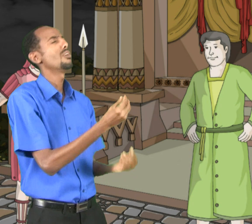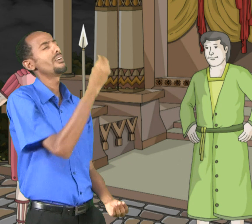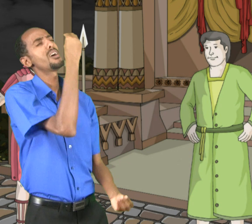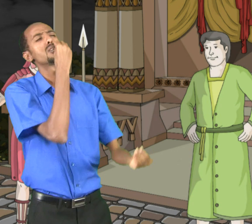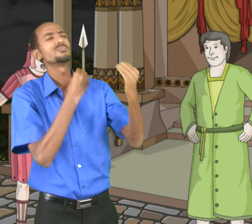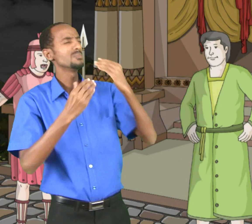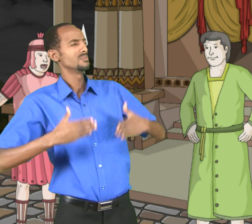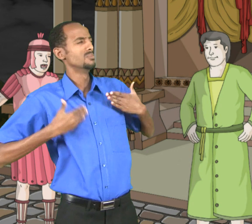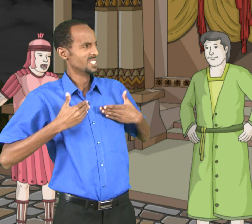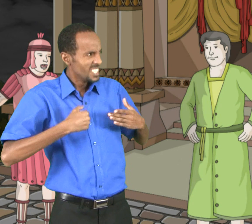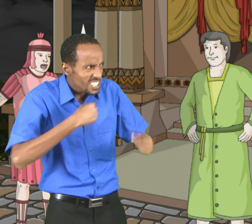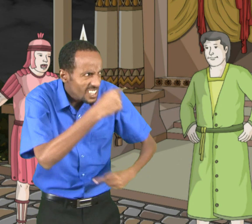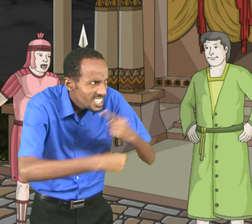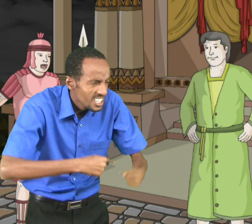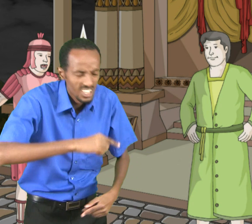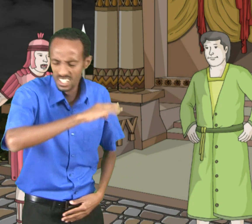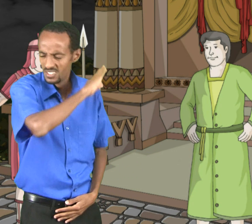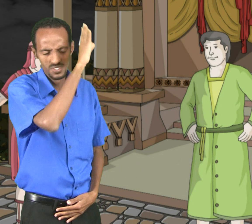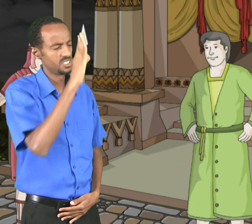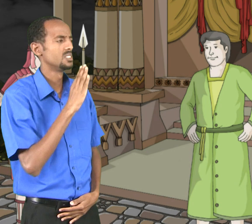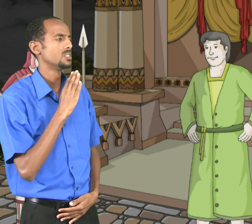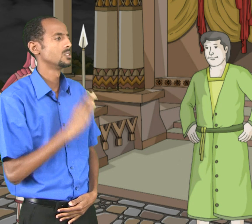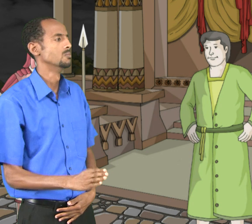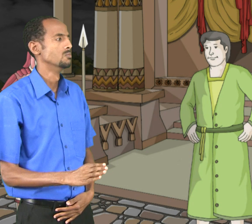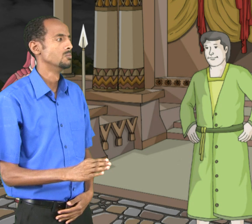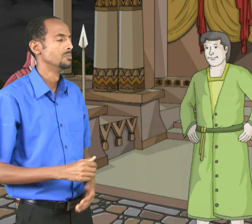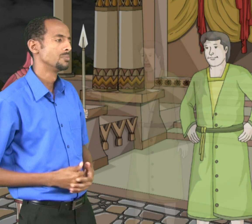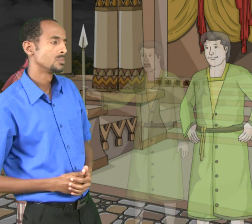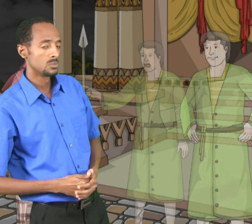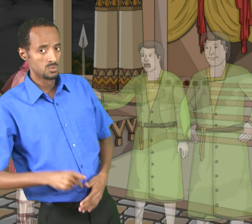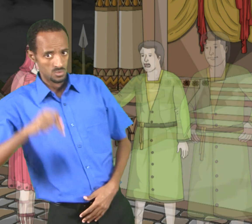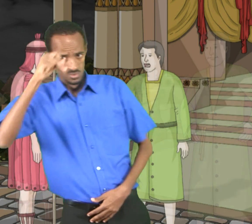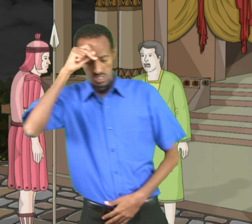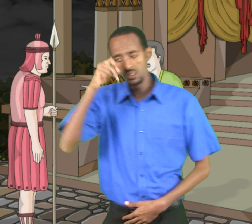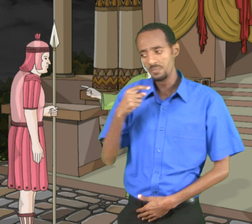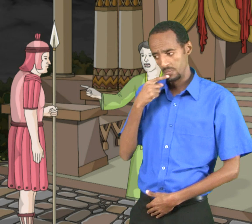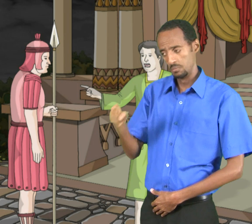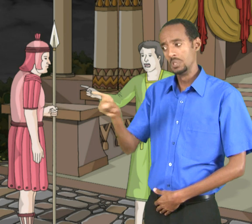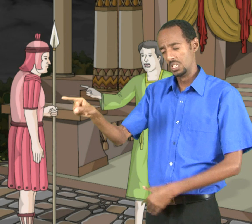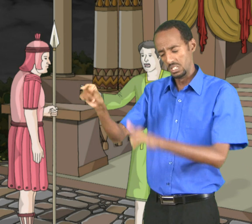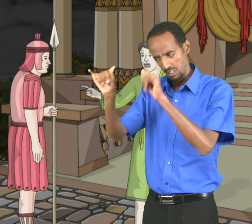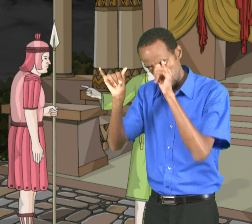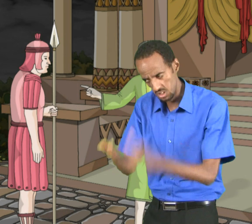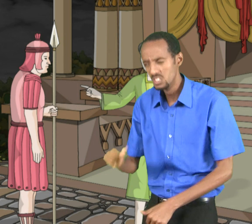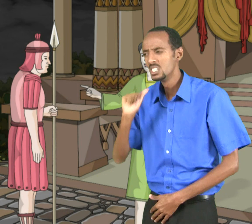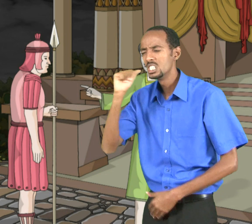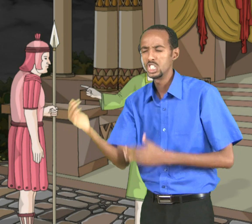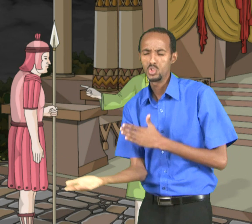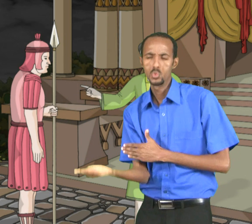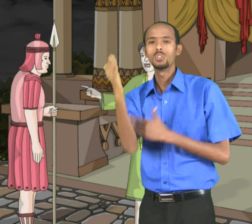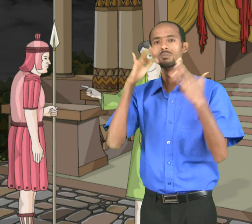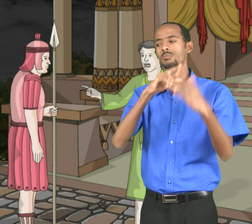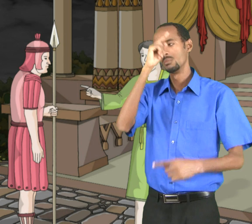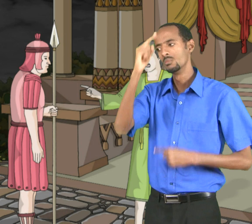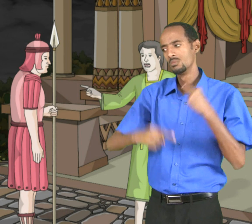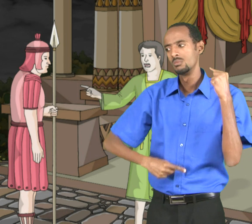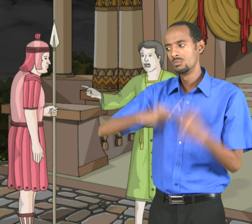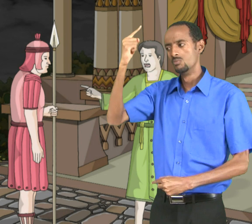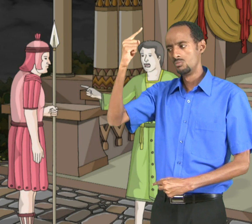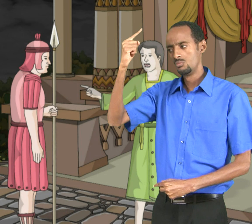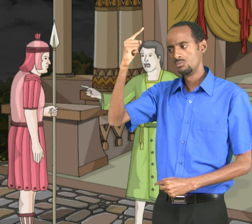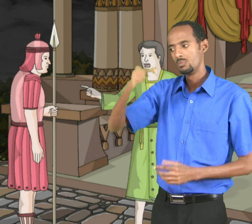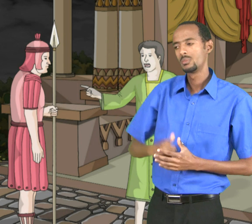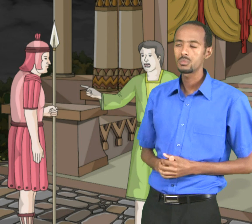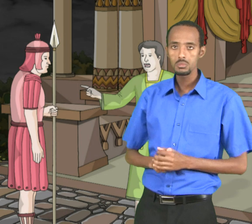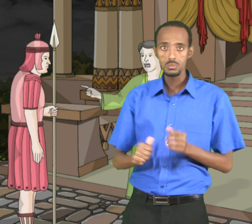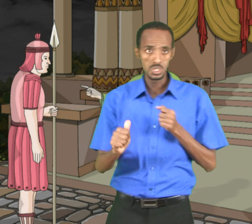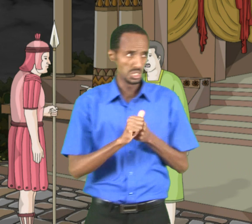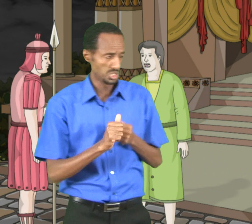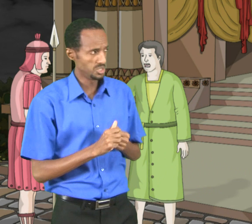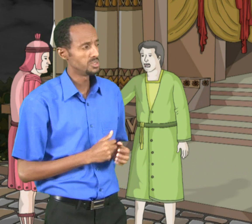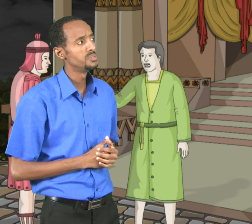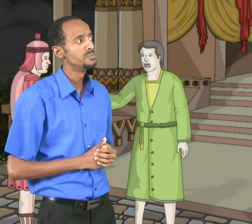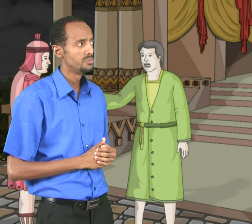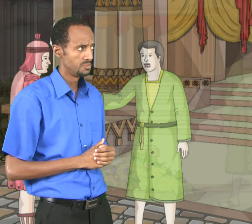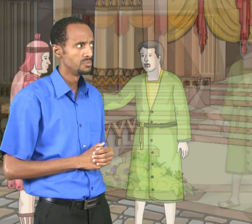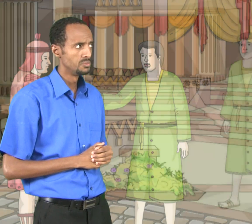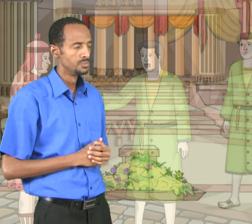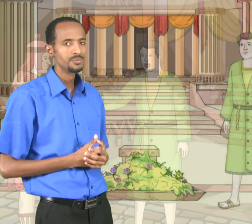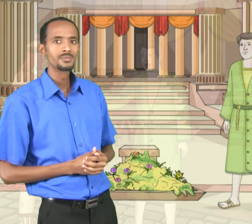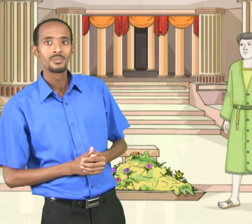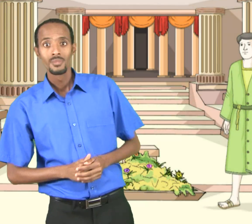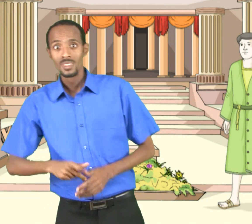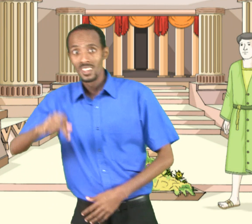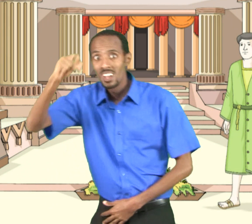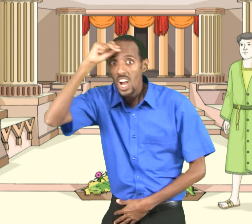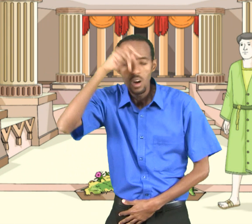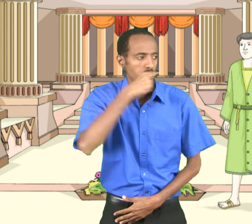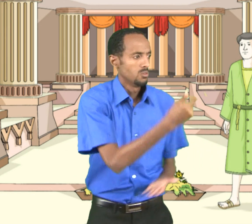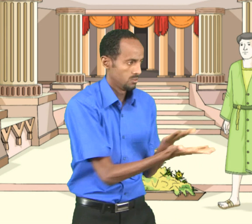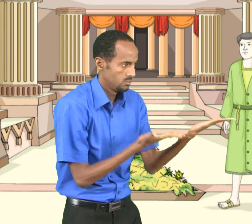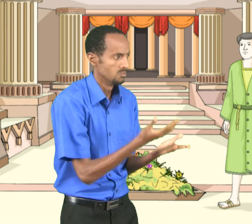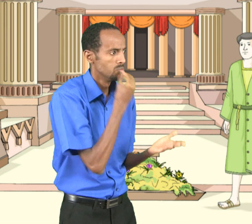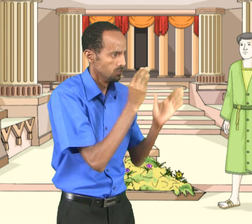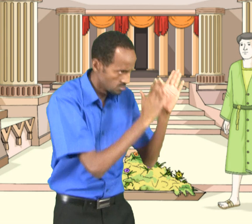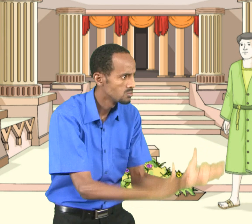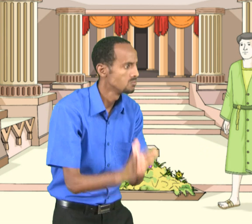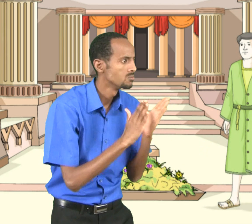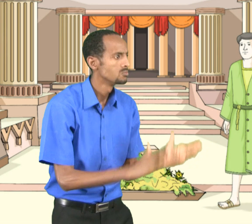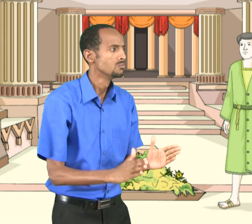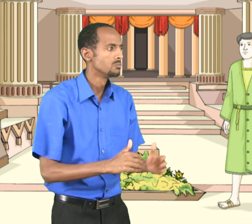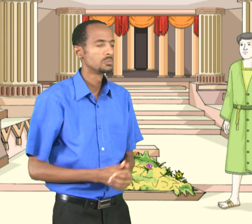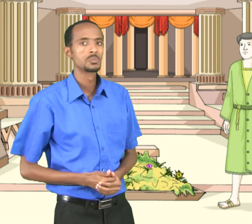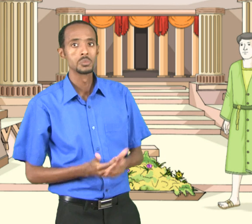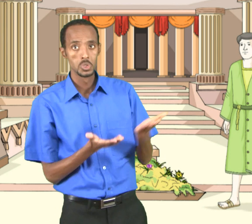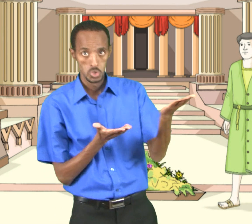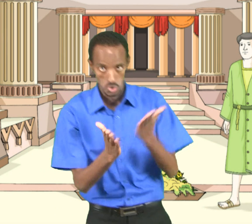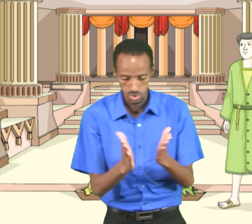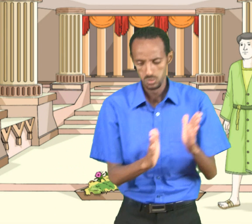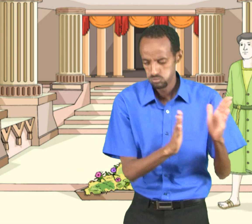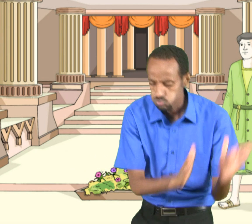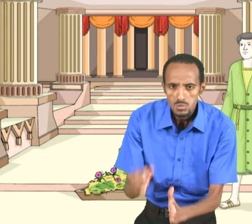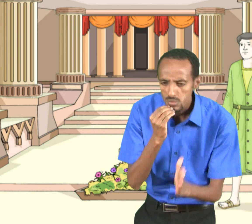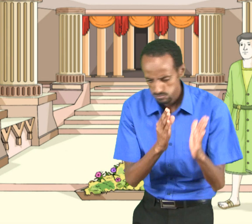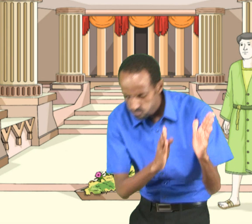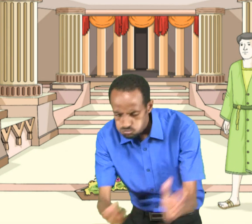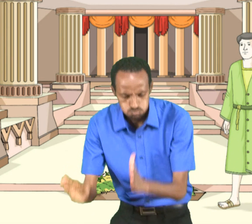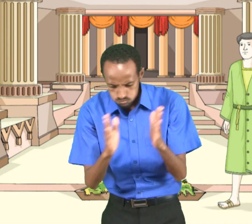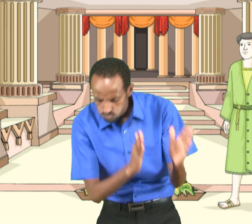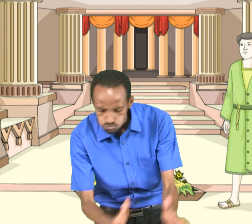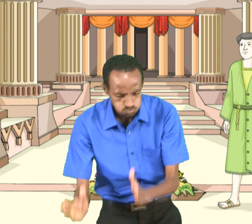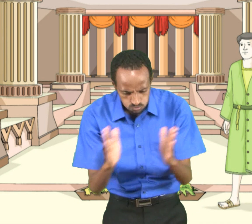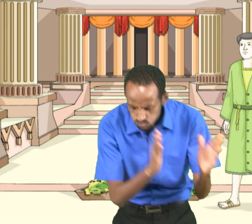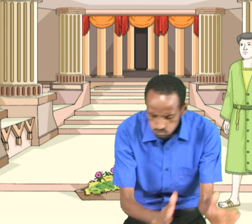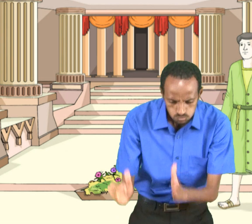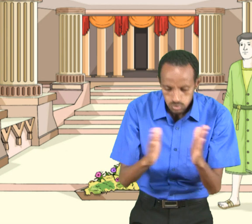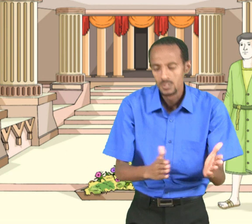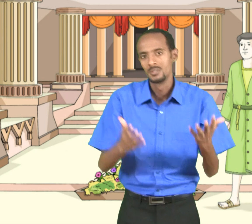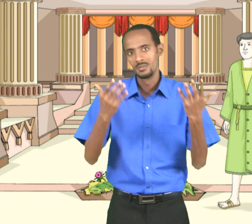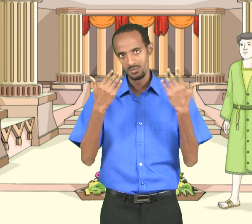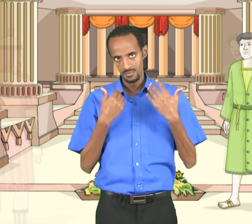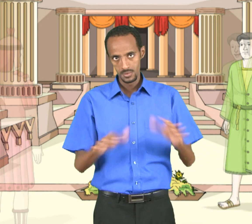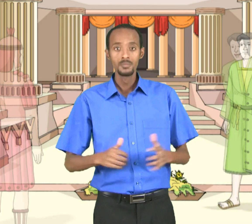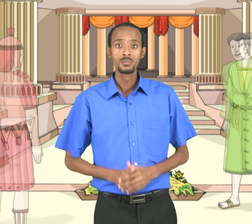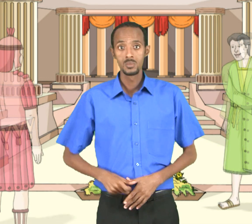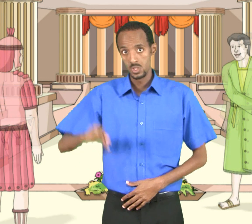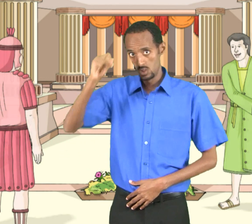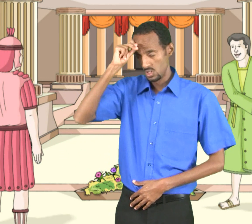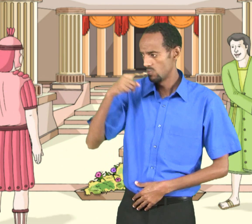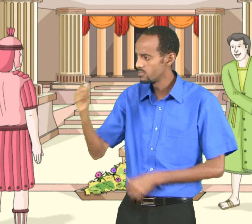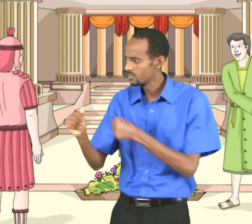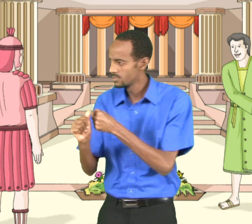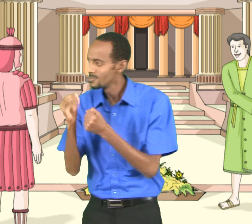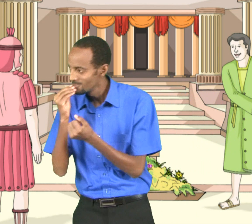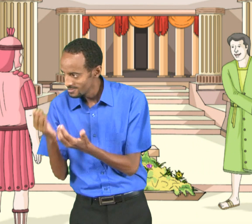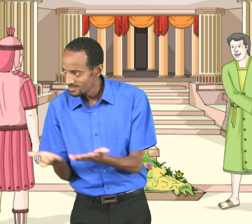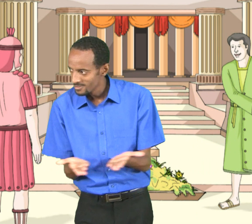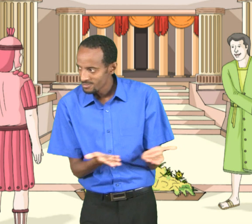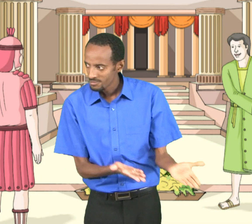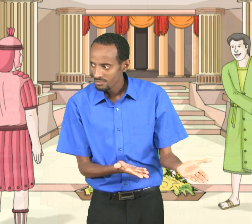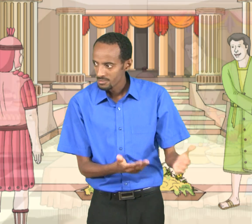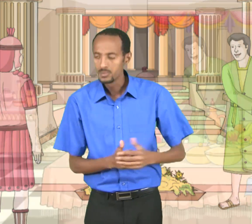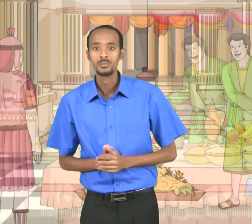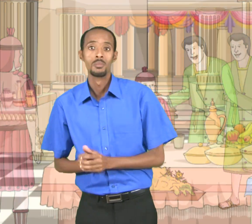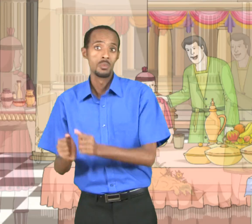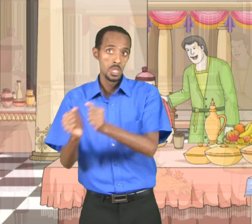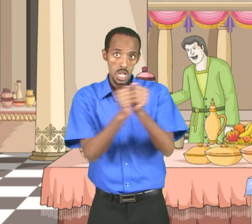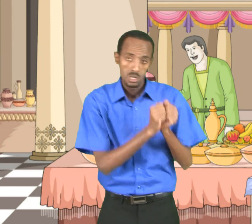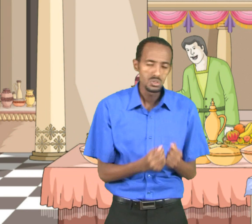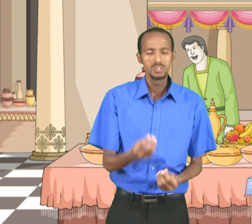As surely as you live, and as your soul lives, I will not do such a thing!” “Stay here one more day,” David said to Uriah, “and tomorrow I will send you back.” So Uriah stayed in Jerusalem that day and the next.